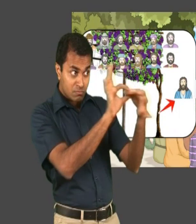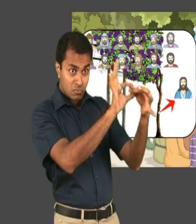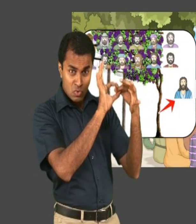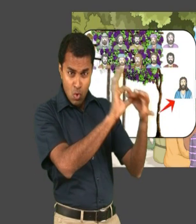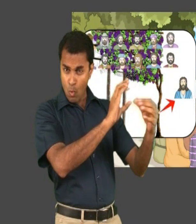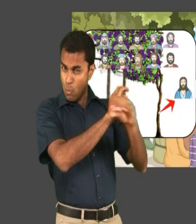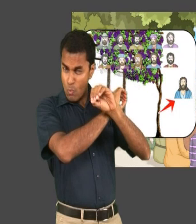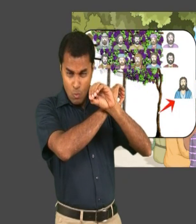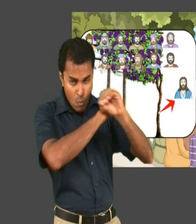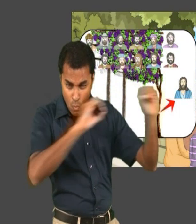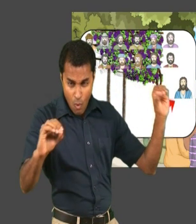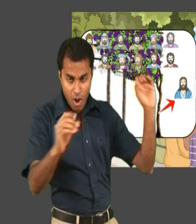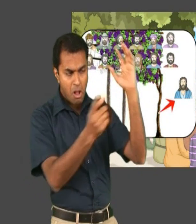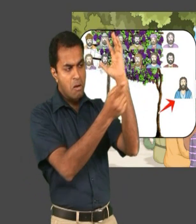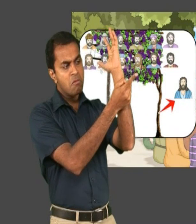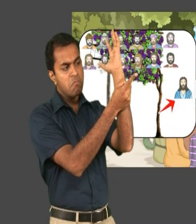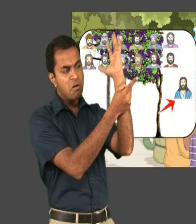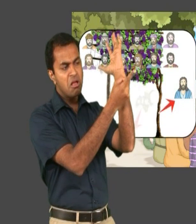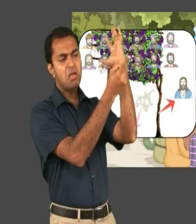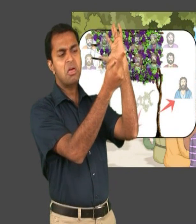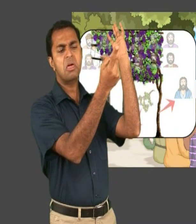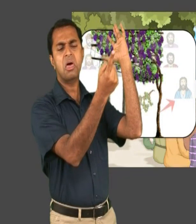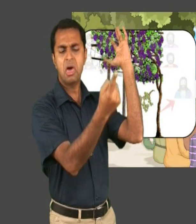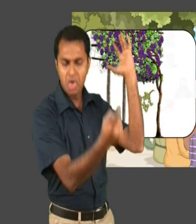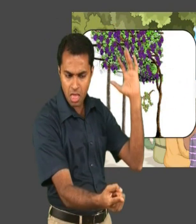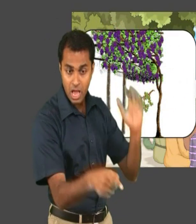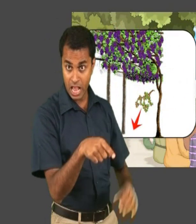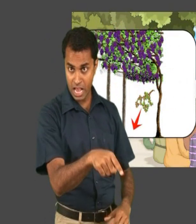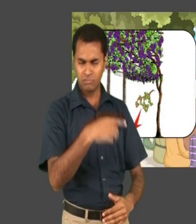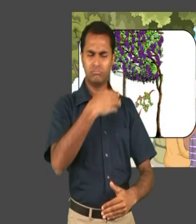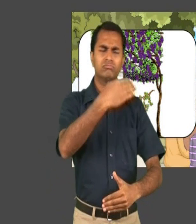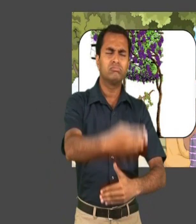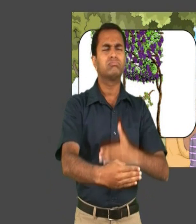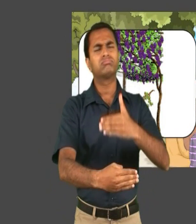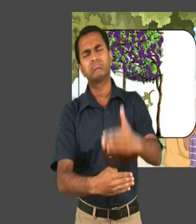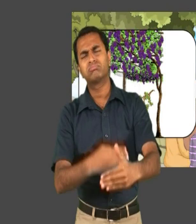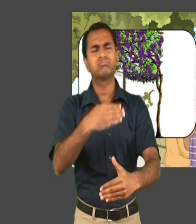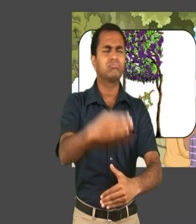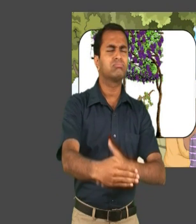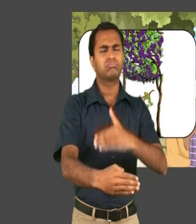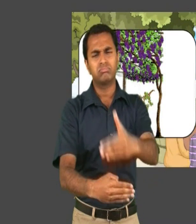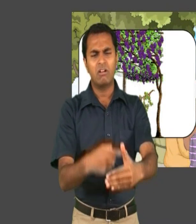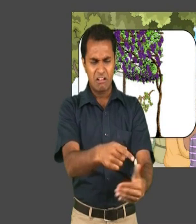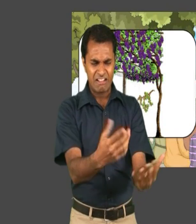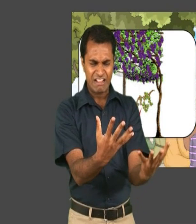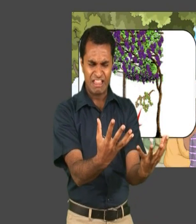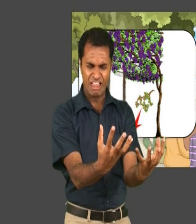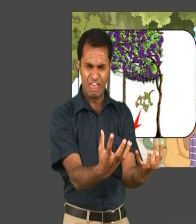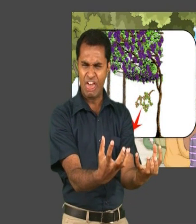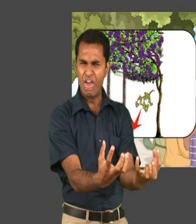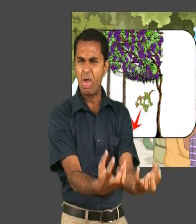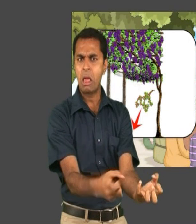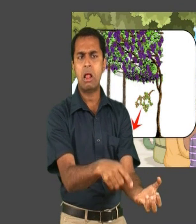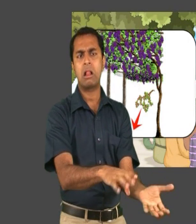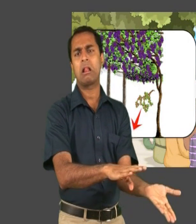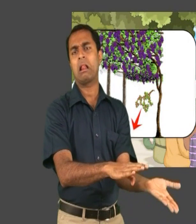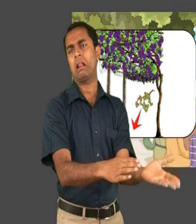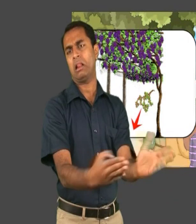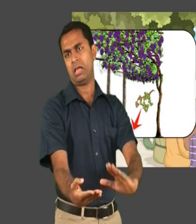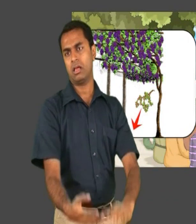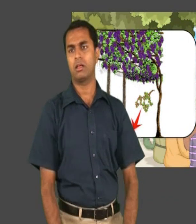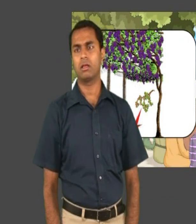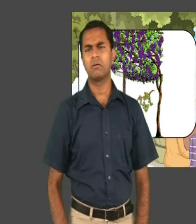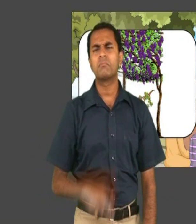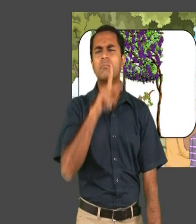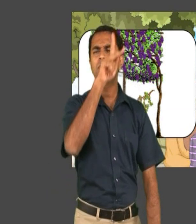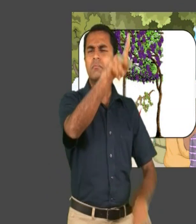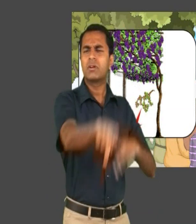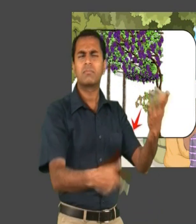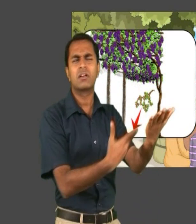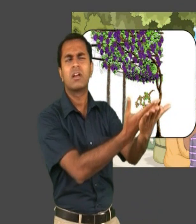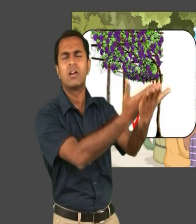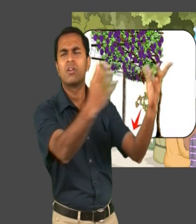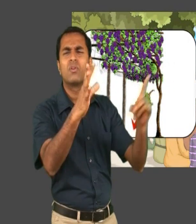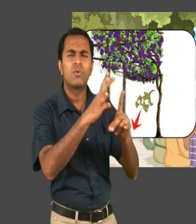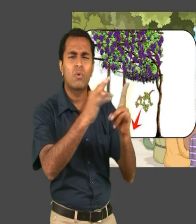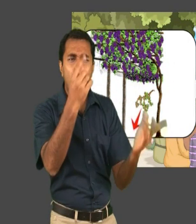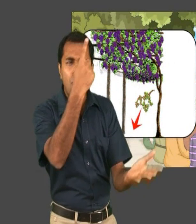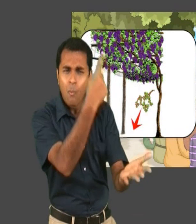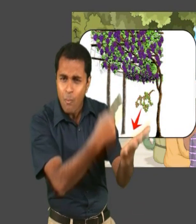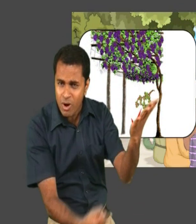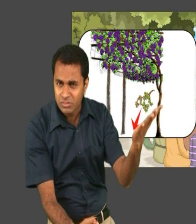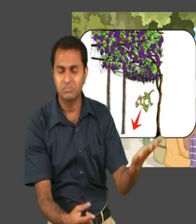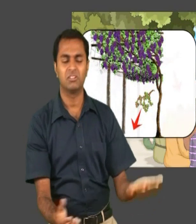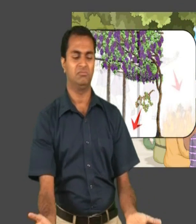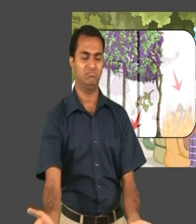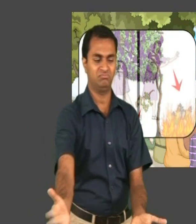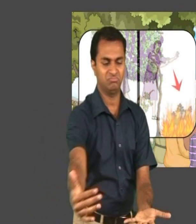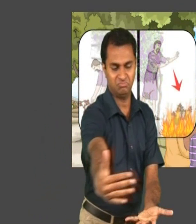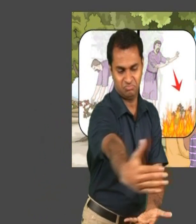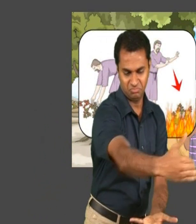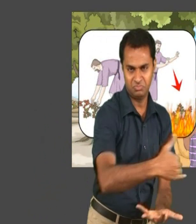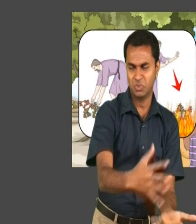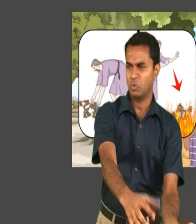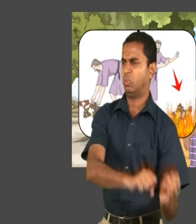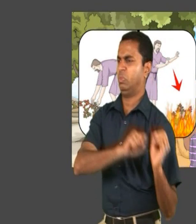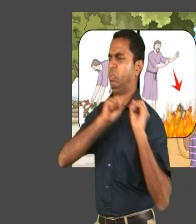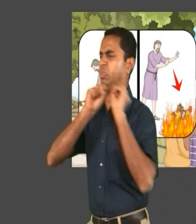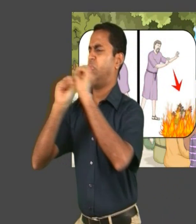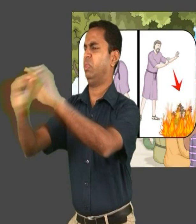If anyone does not remain in Me, he is like a branch that is thrown away and withers.